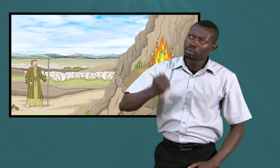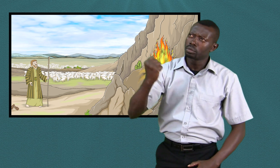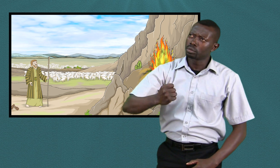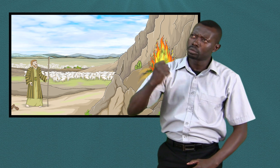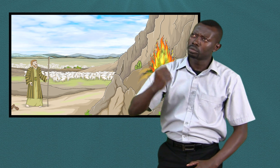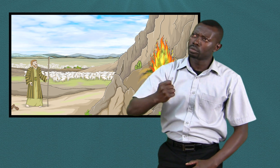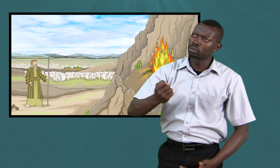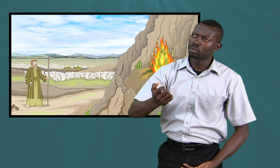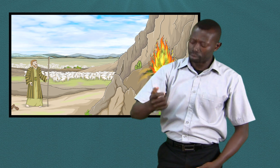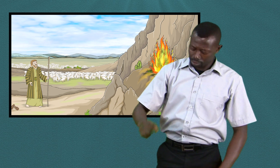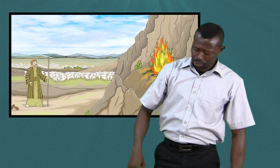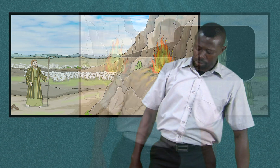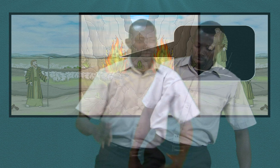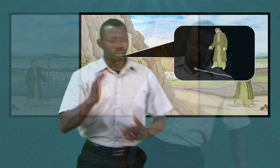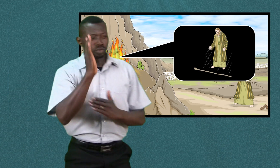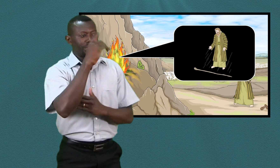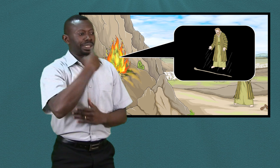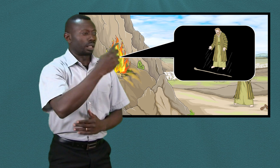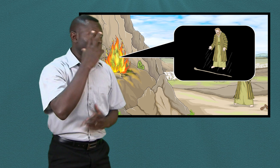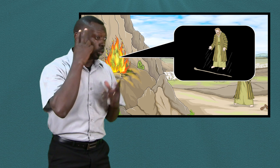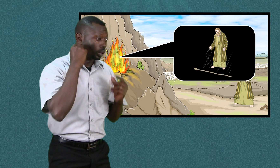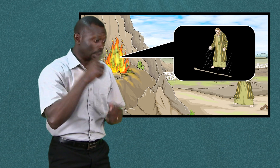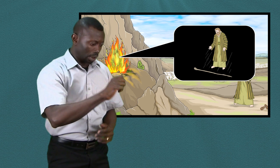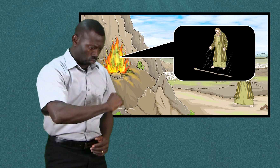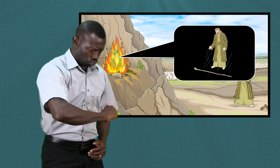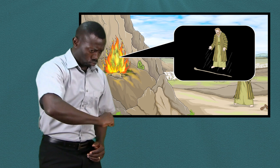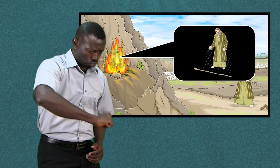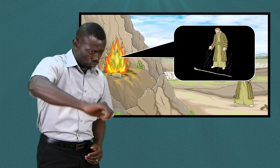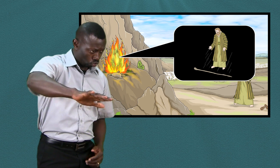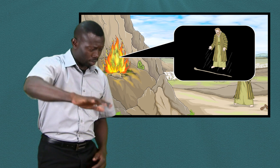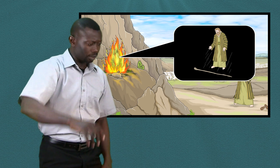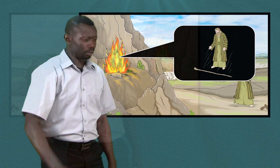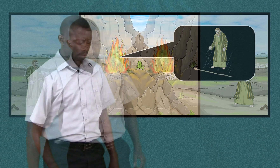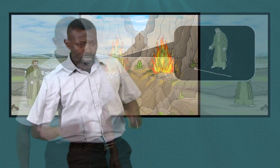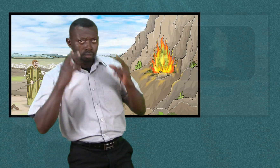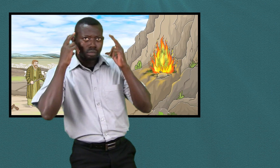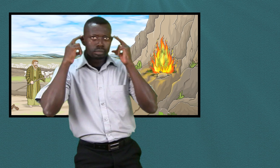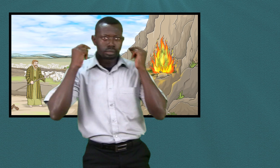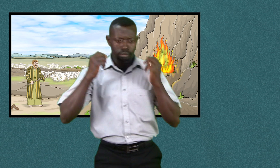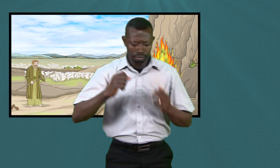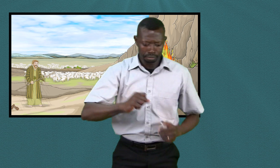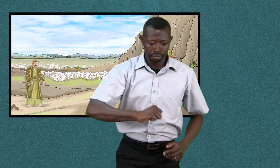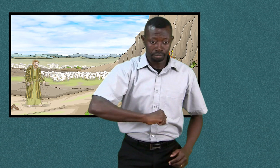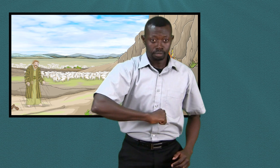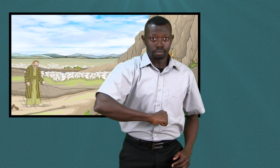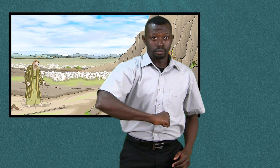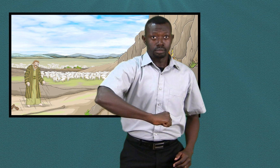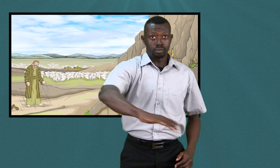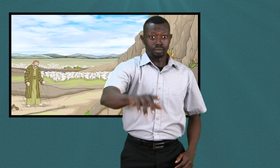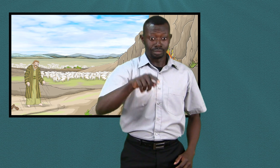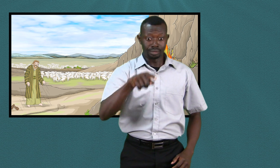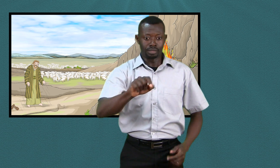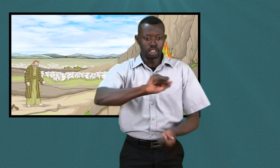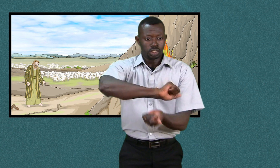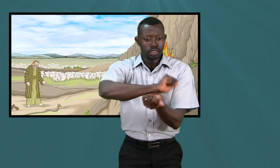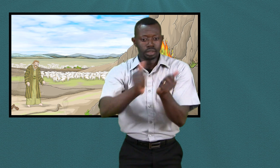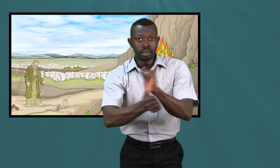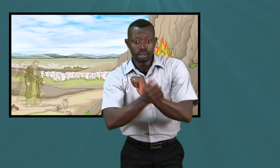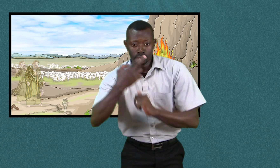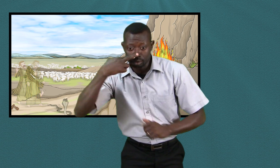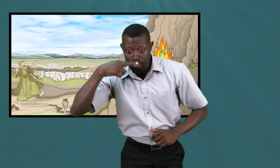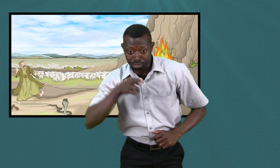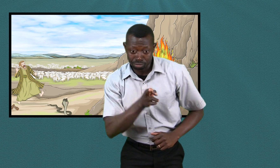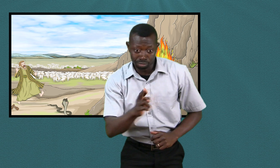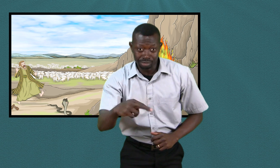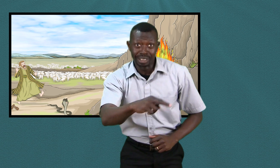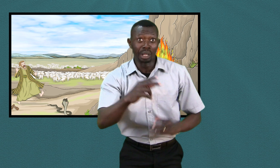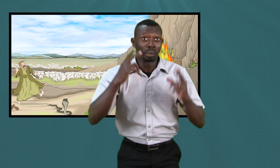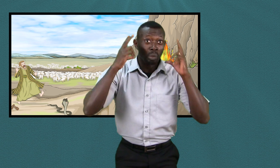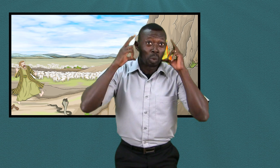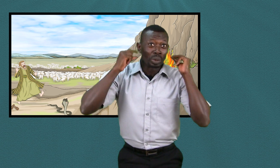“Throw it on the ground,” said the LORD.